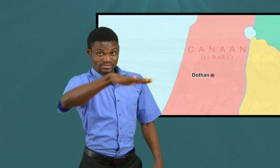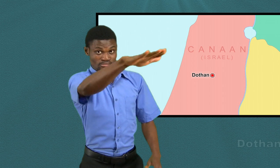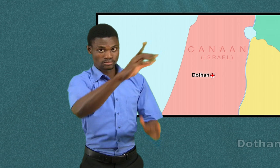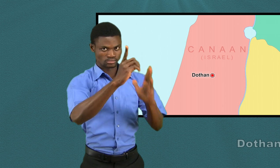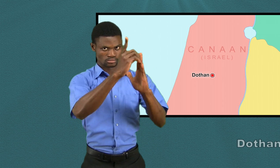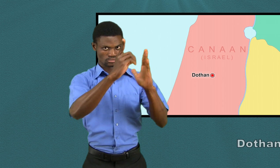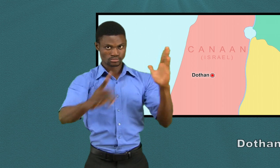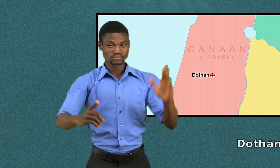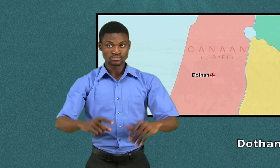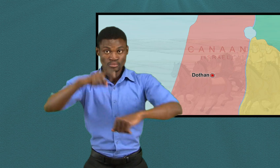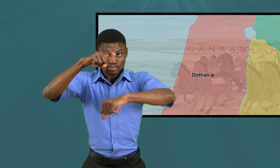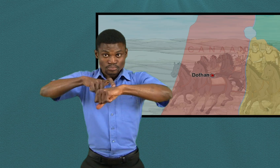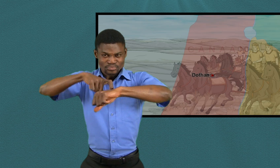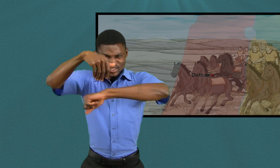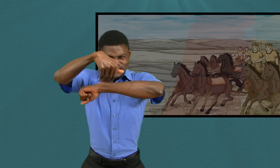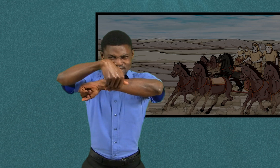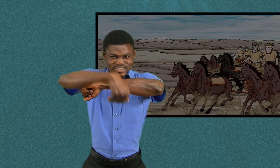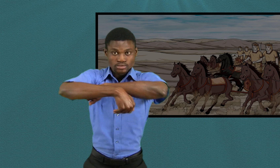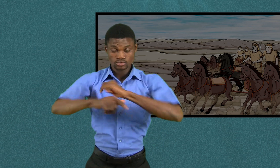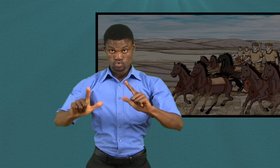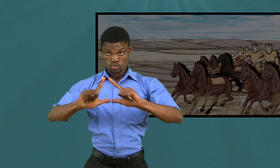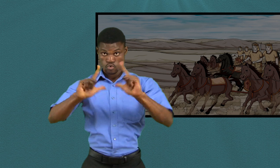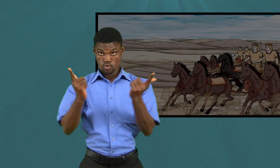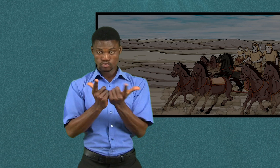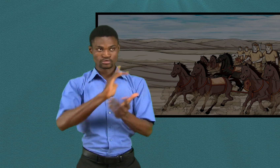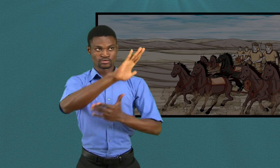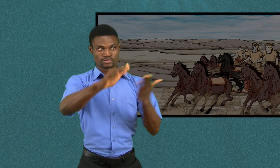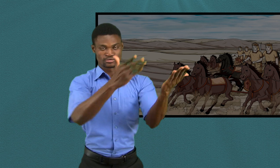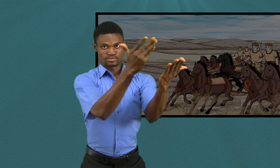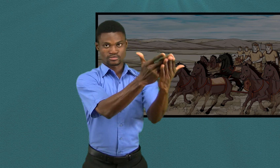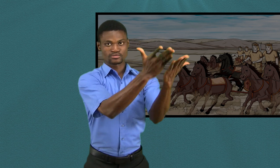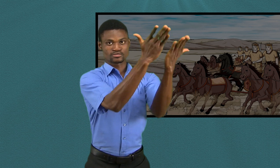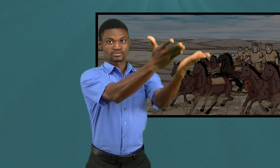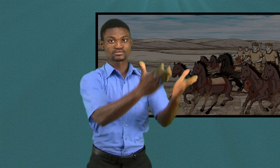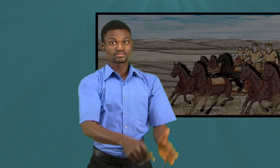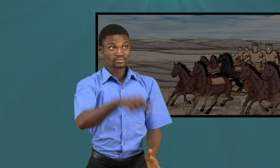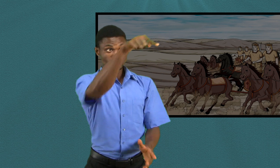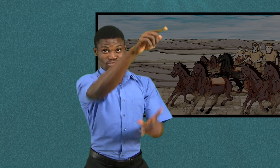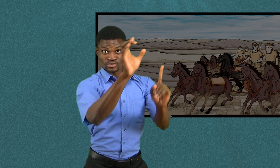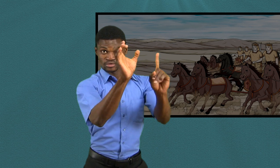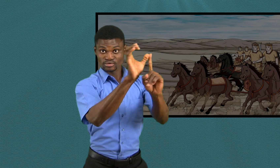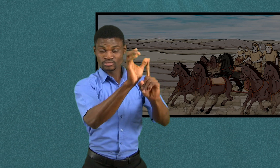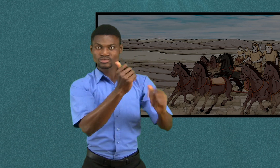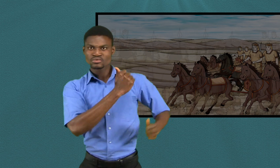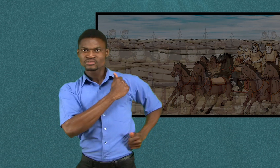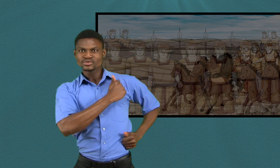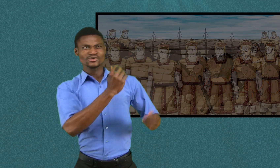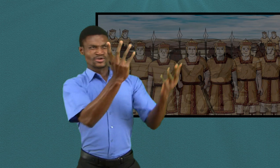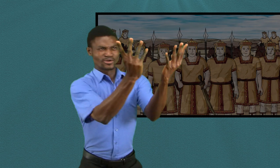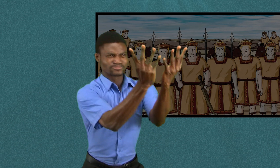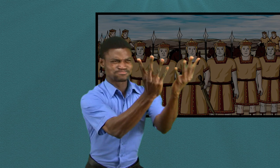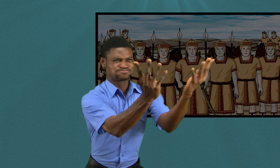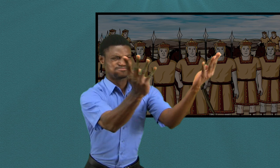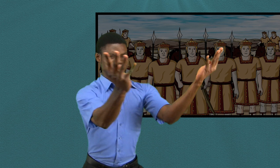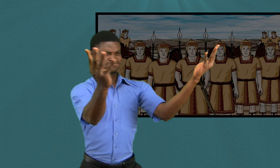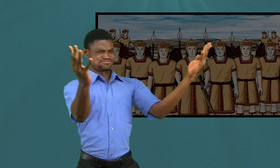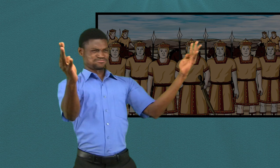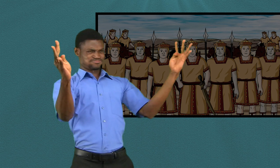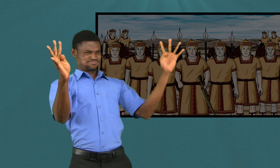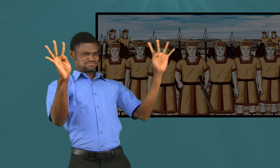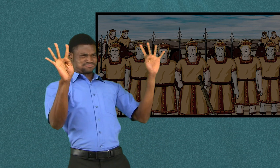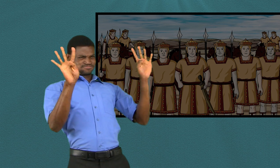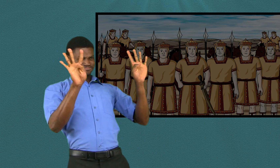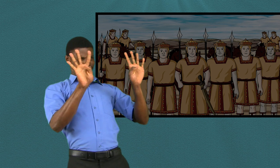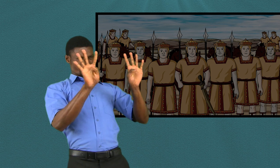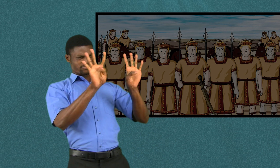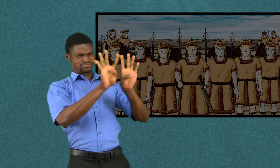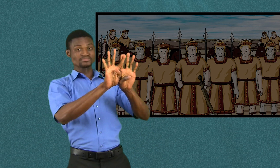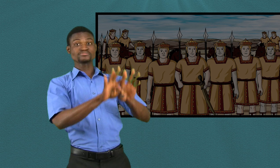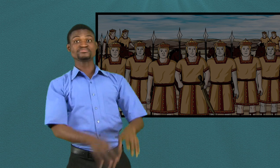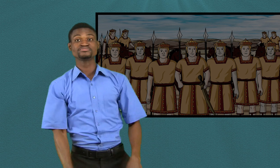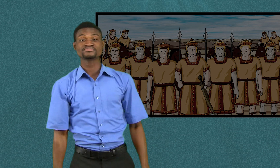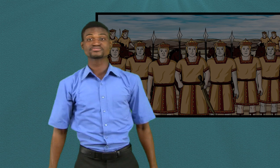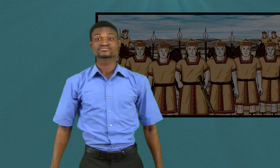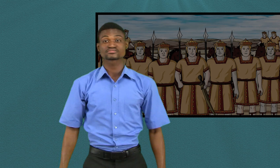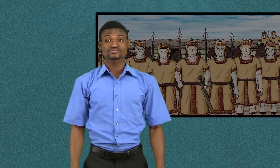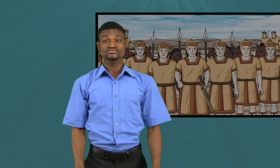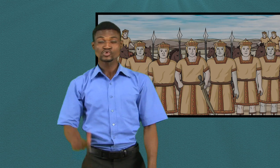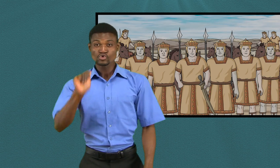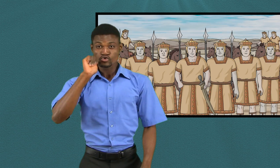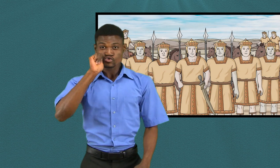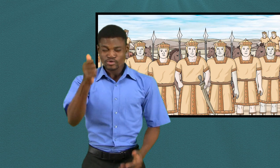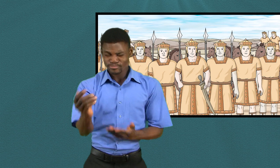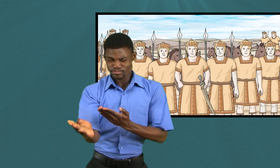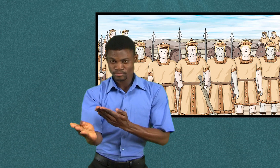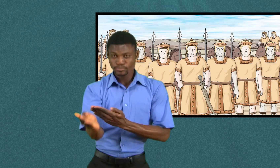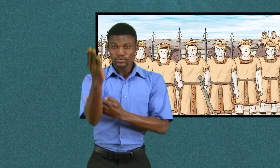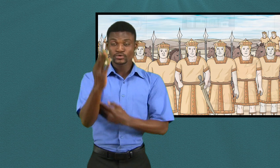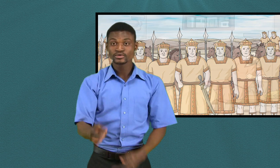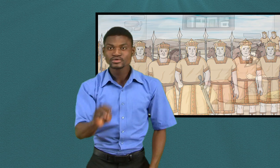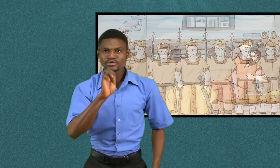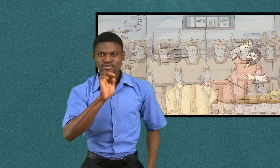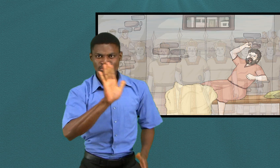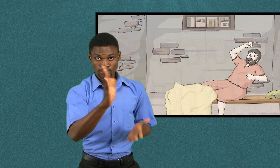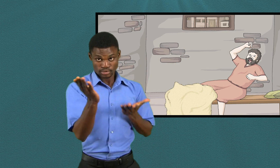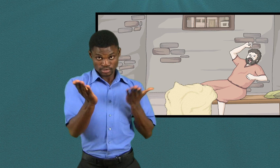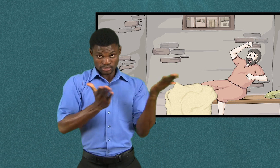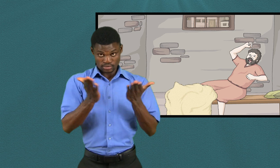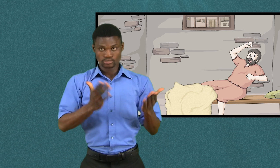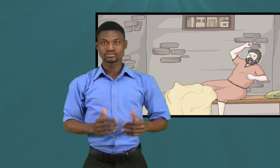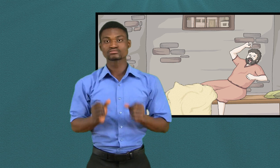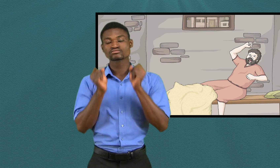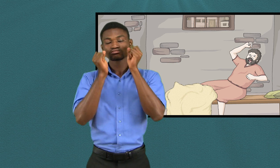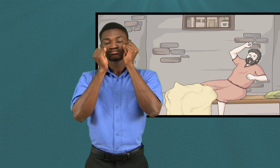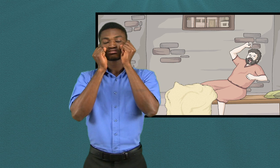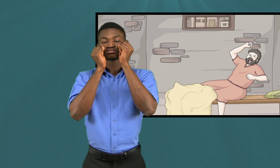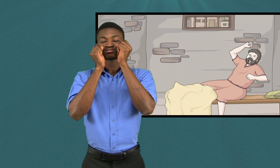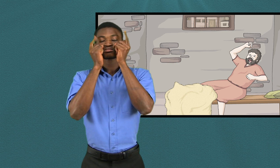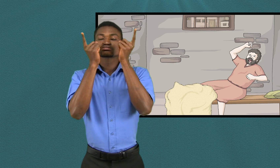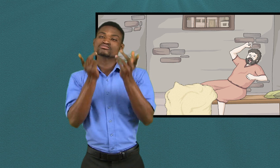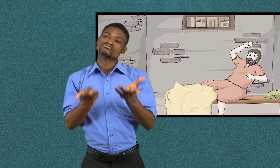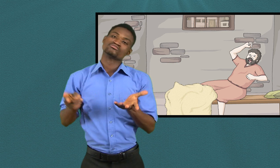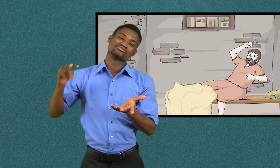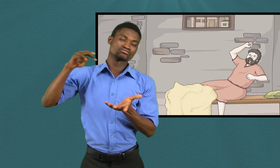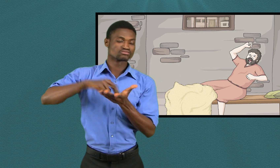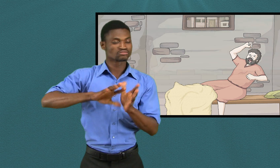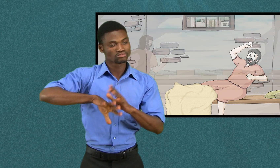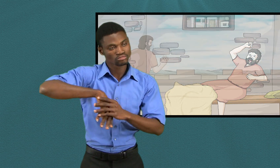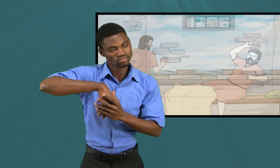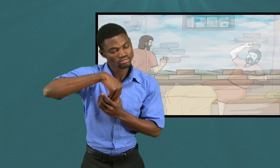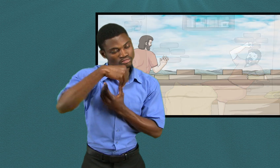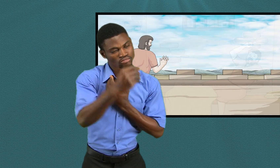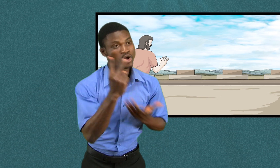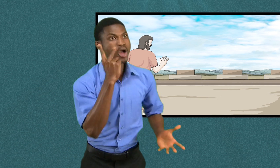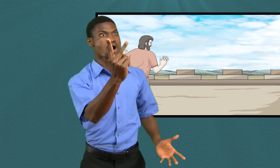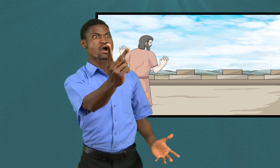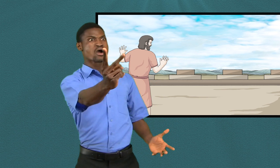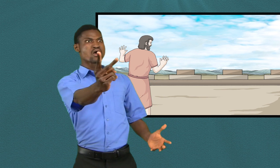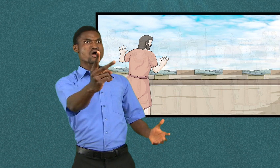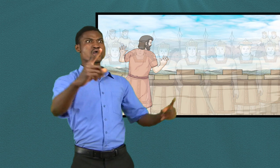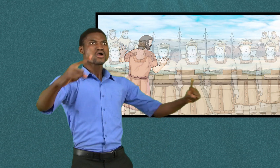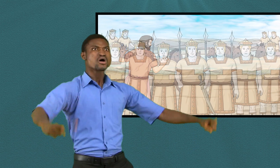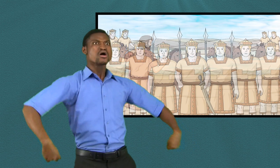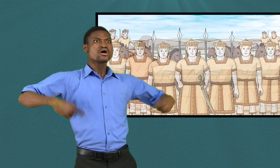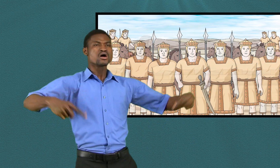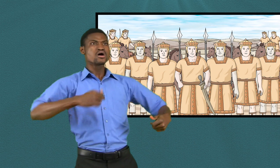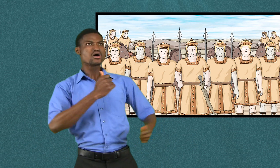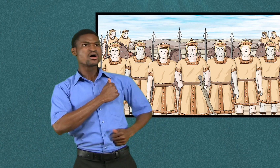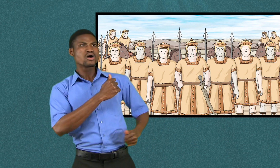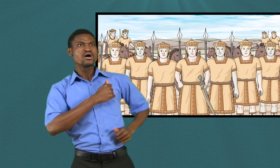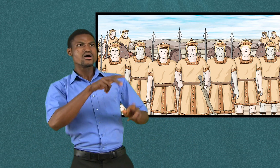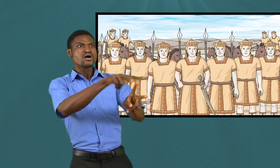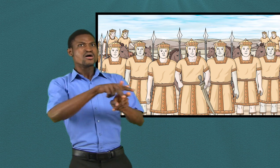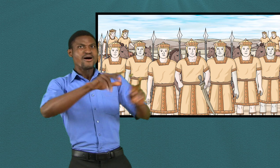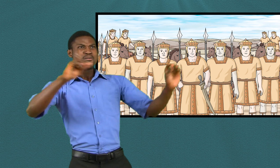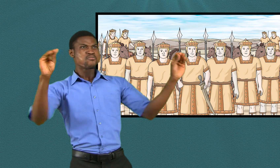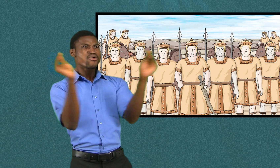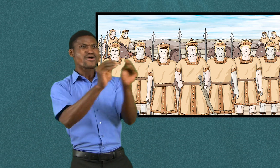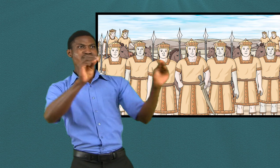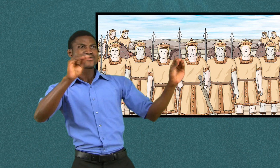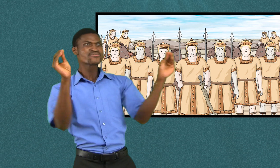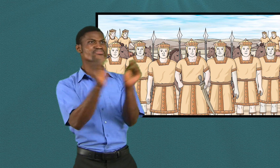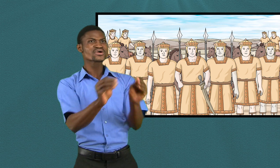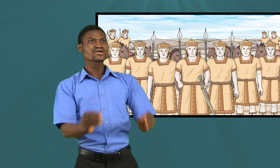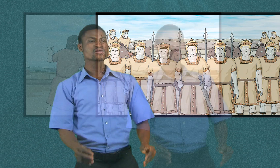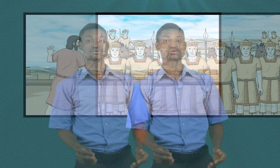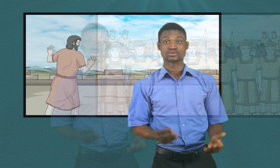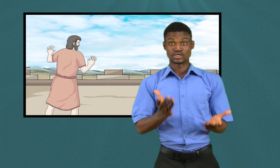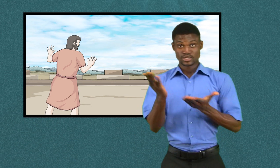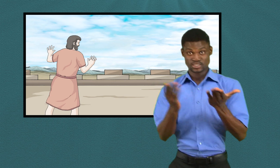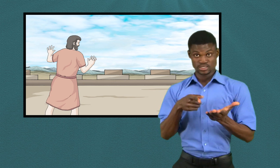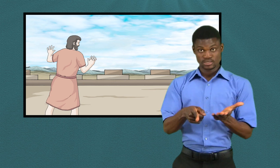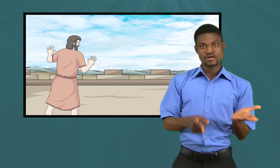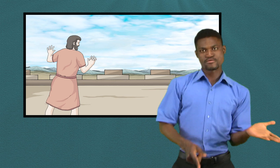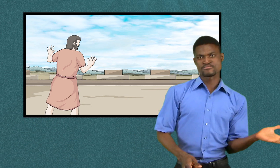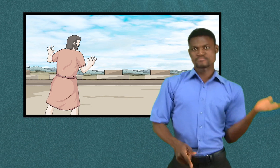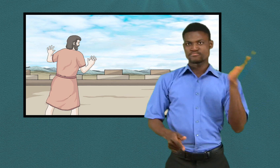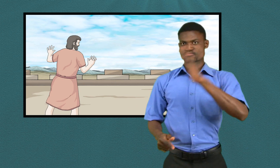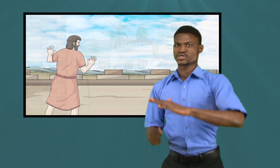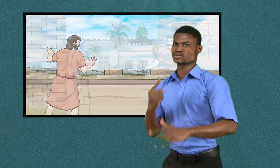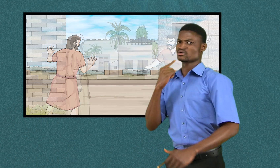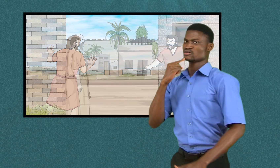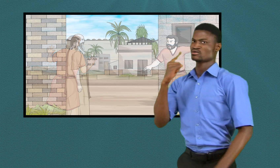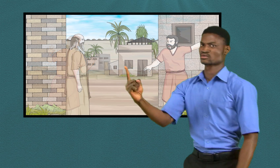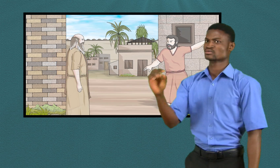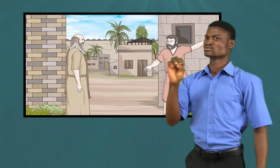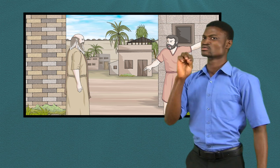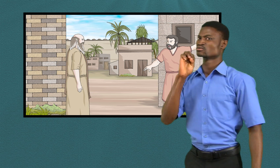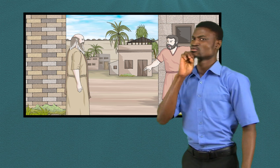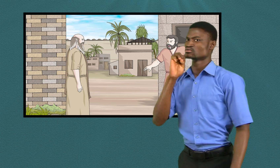They went there by night and surrounded the city. When the servant of the man of God got up and went out early in the morning, an army with horses and chariots had surrounded the city.